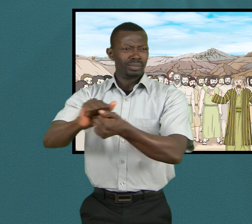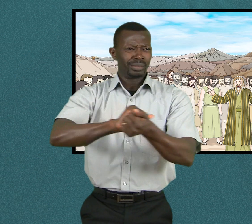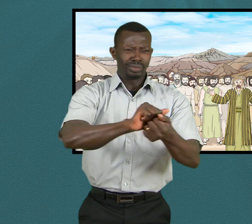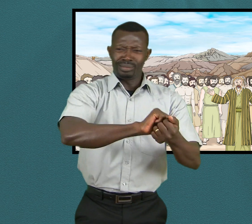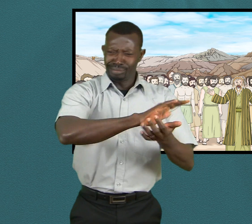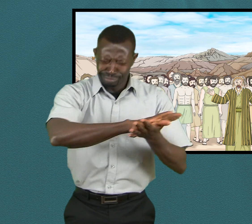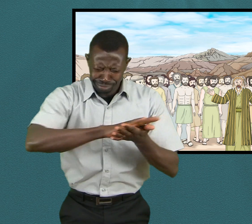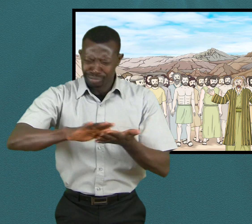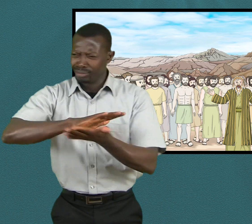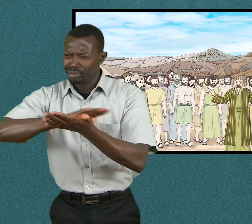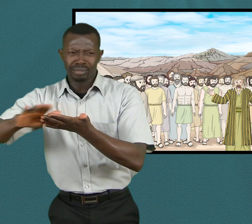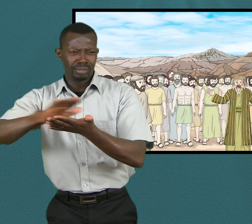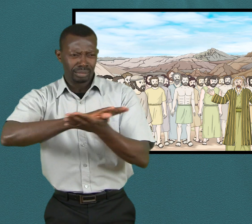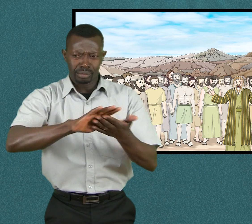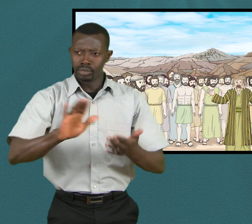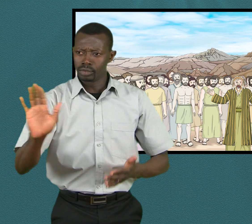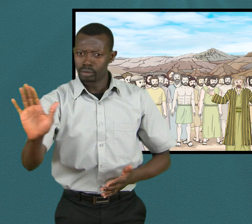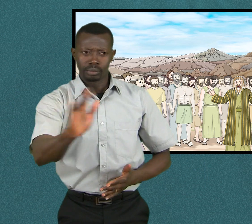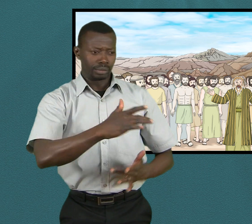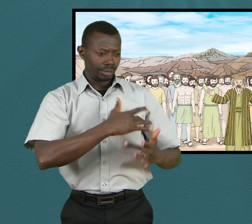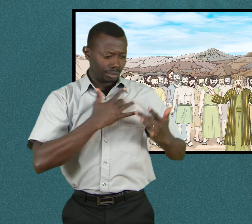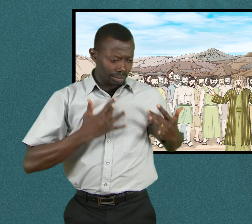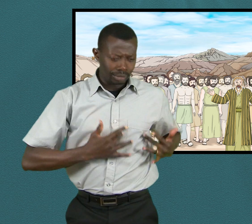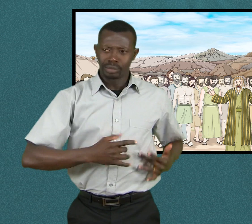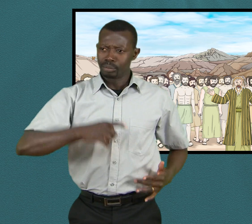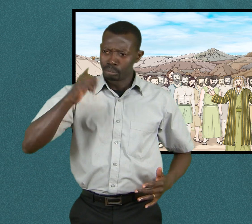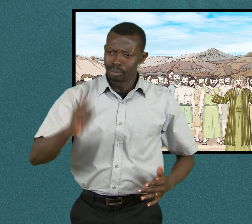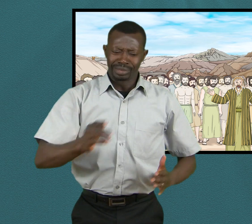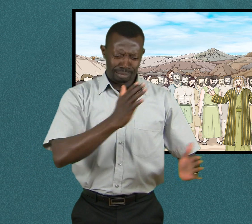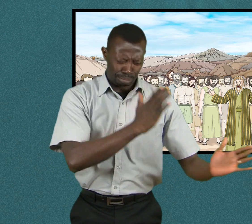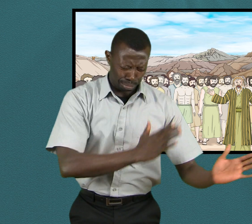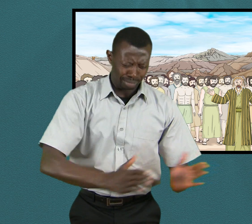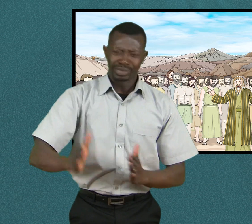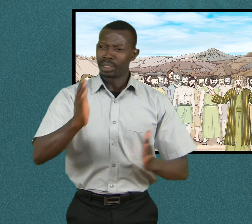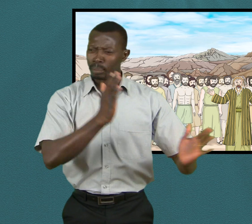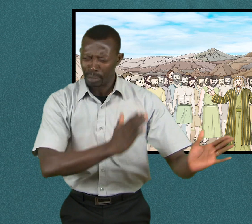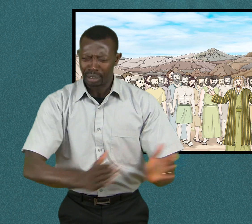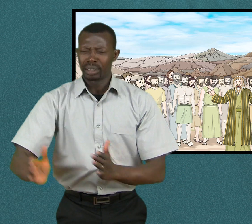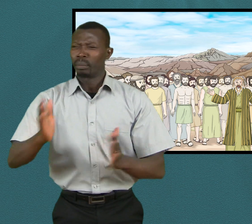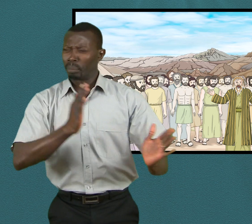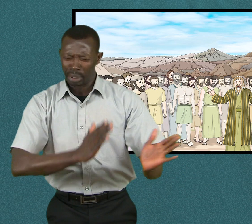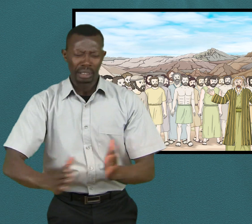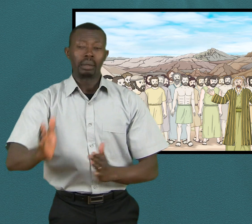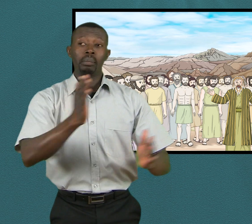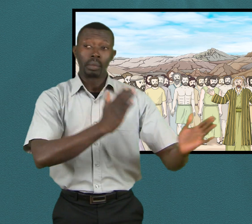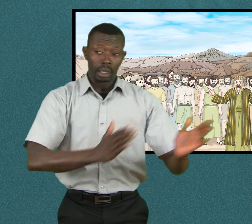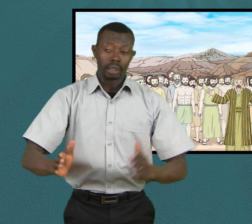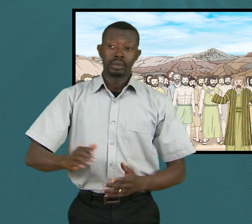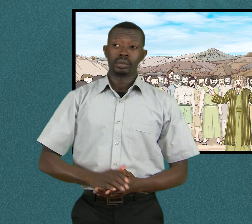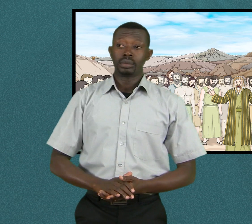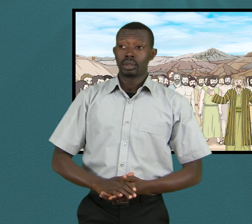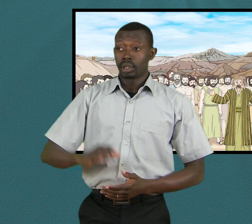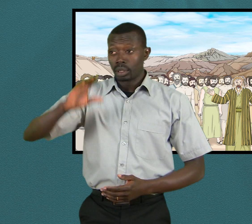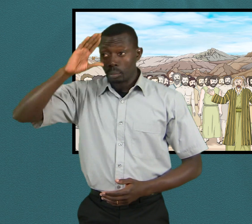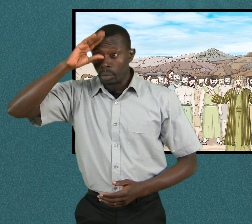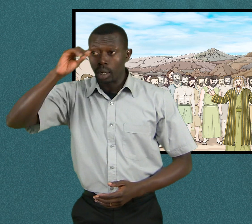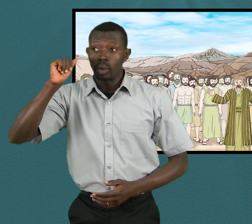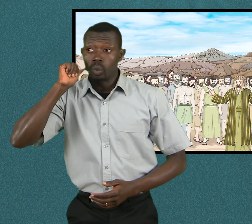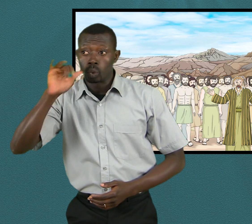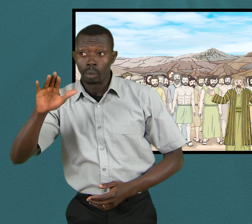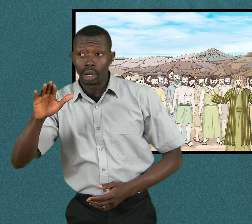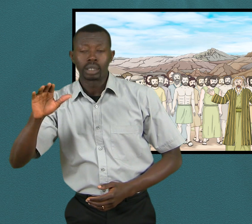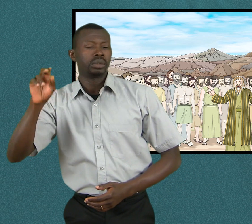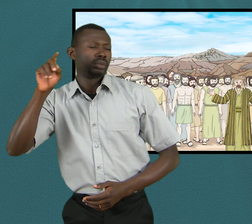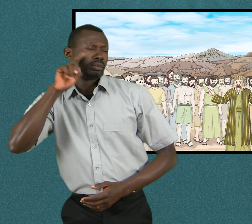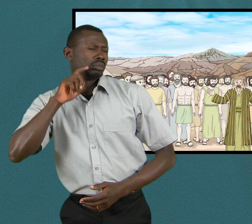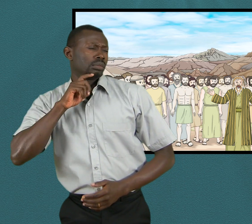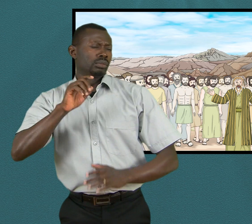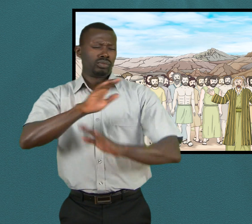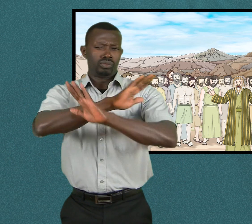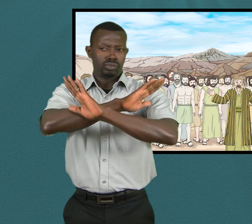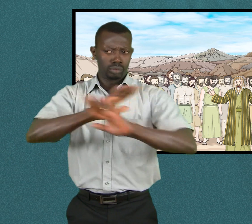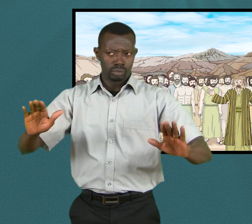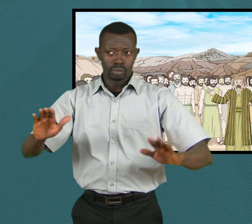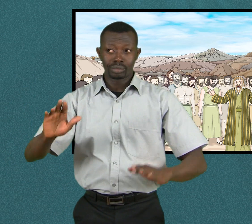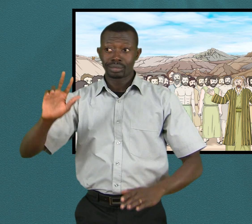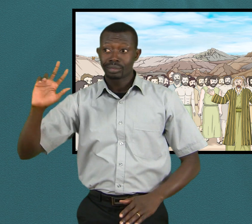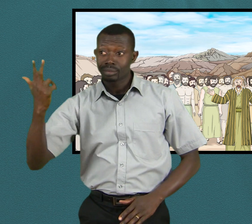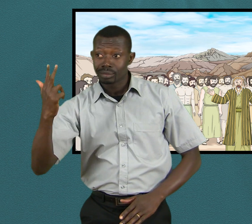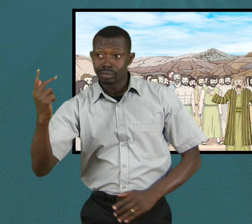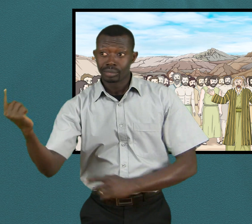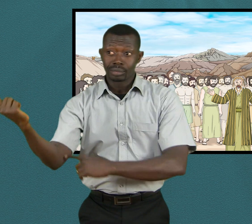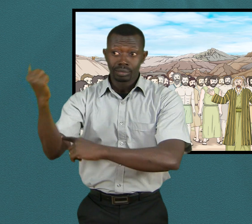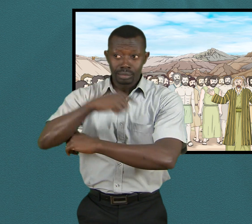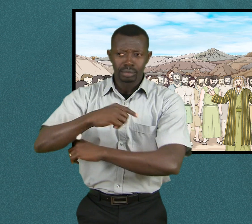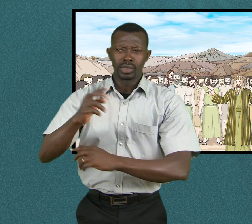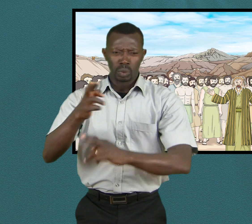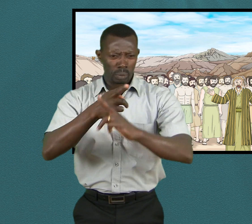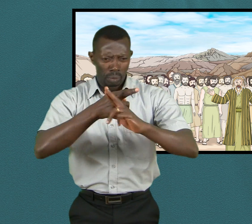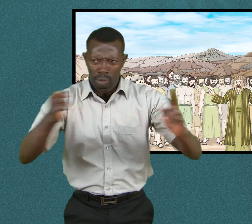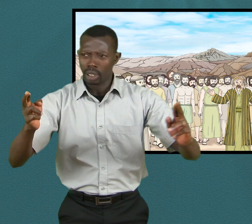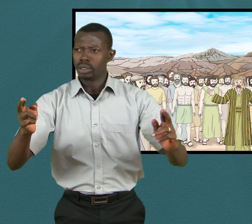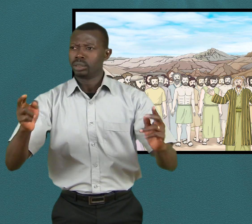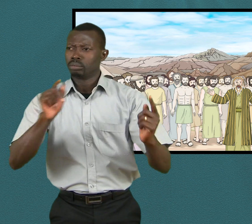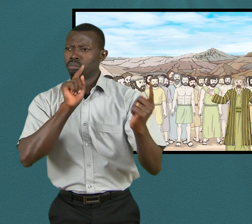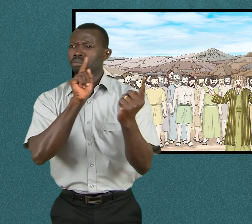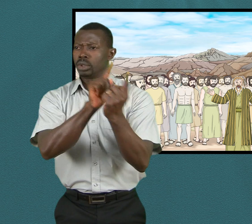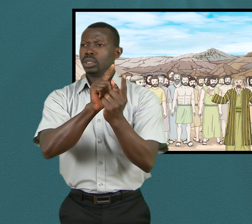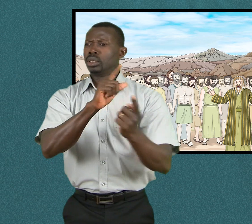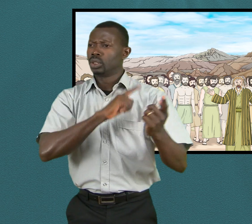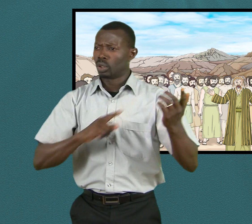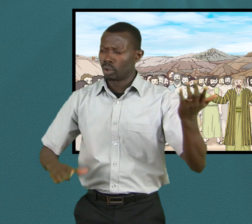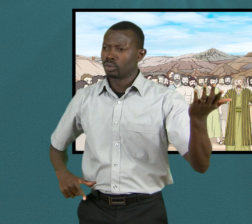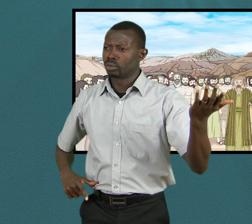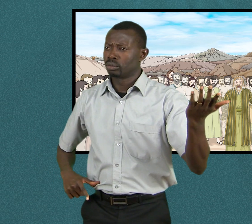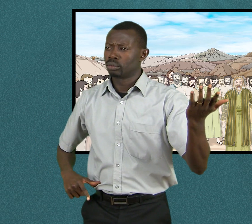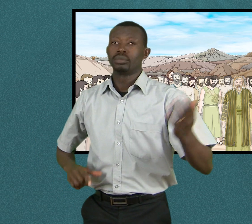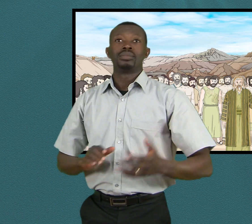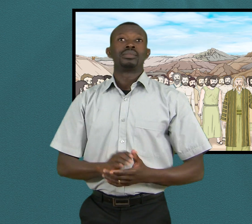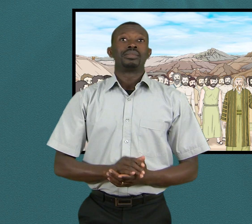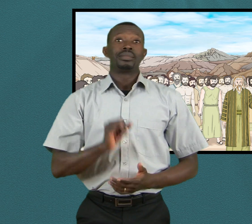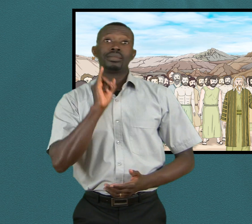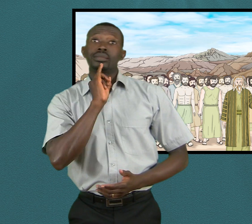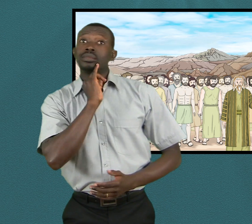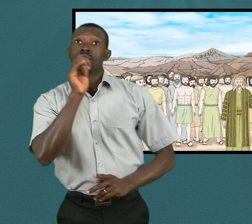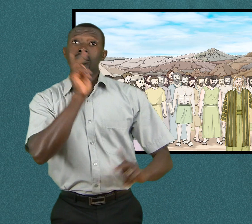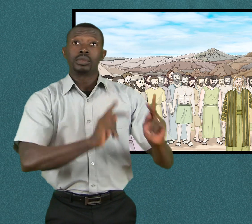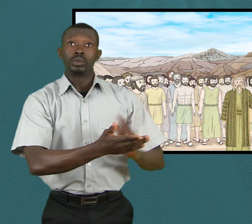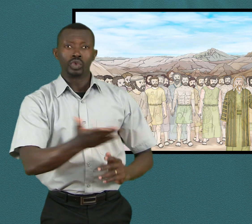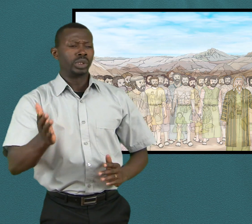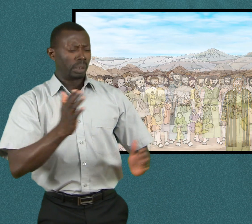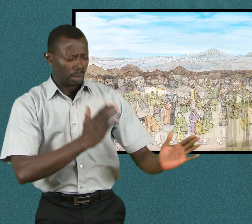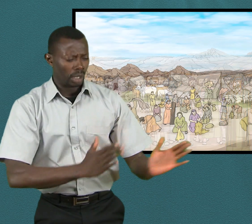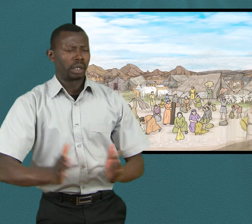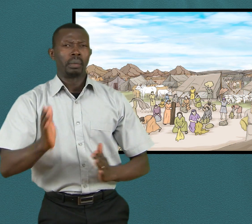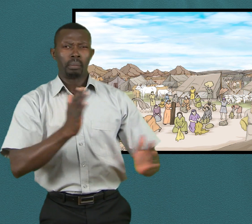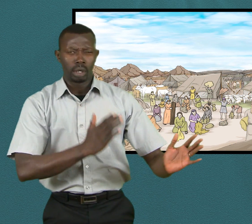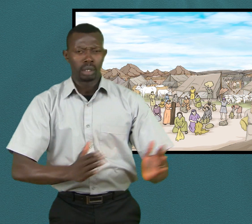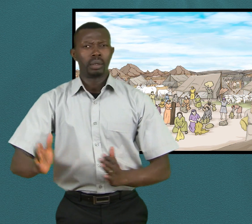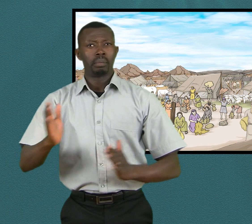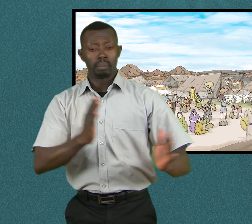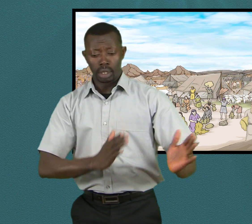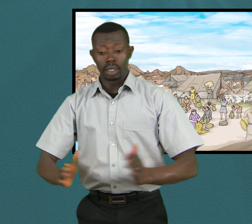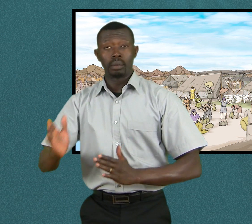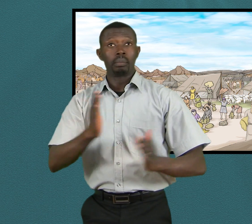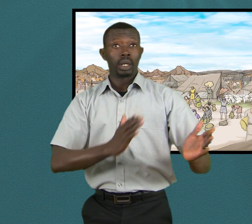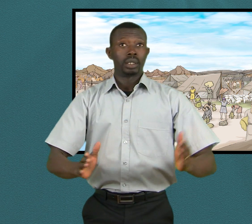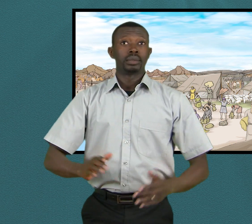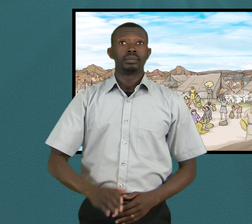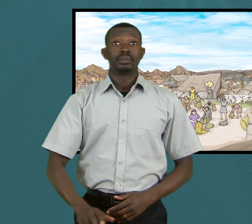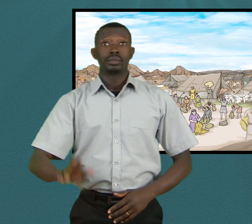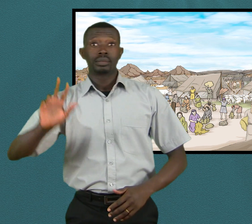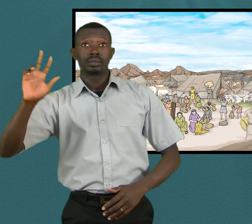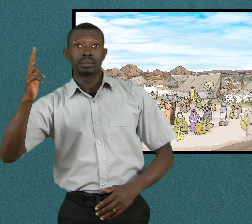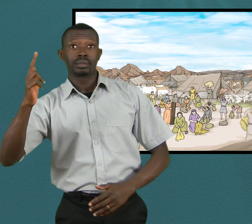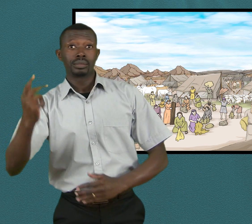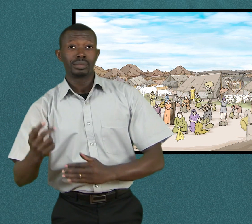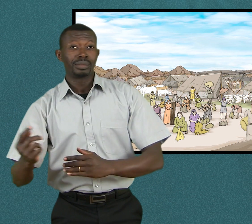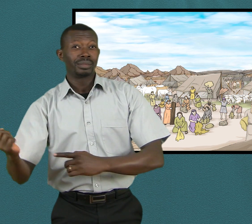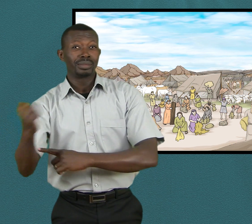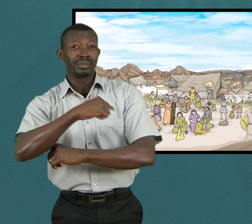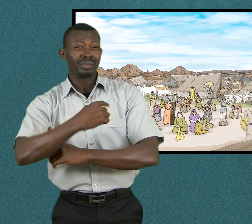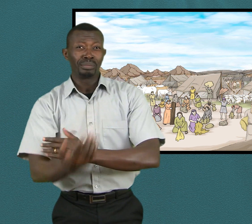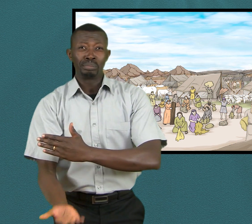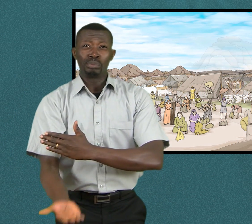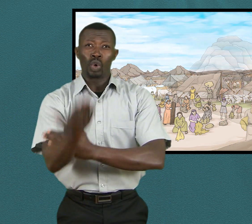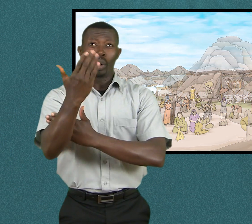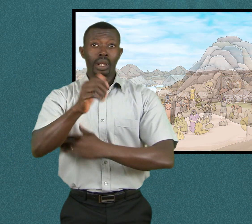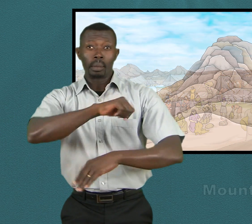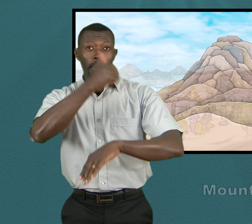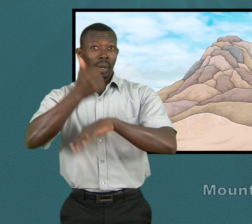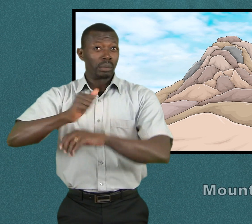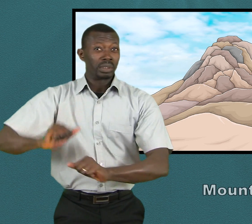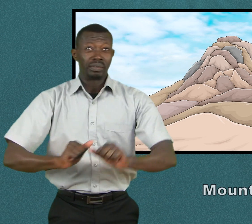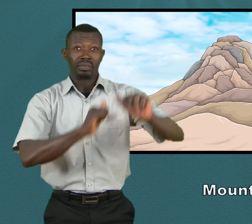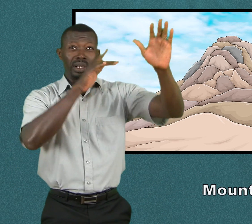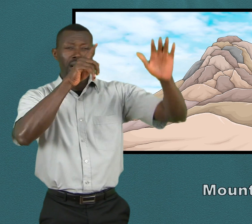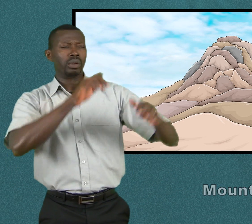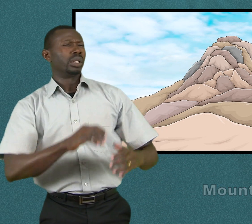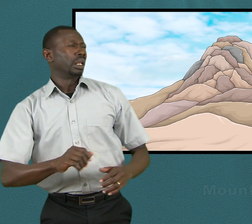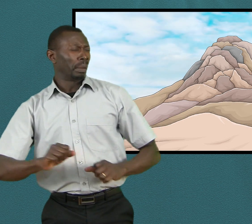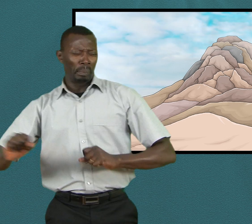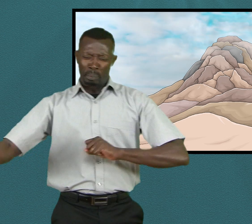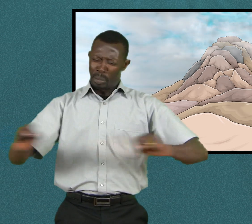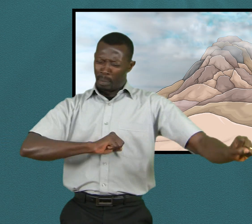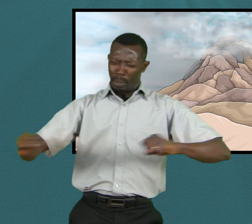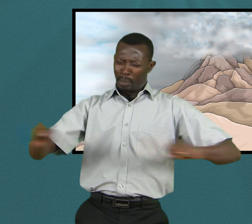“Be prepared for the third day,” he said to the people. “Do not draw near to a woman.”